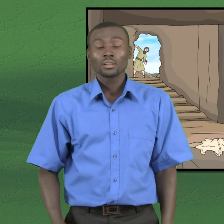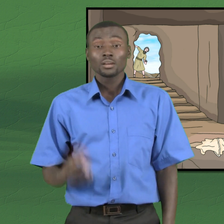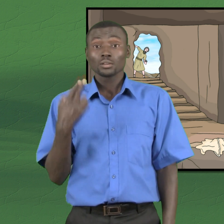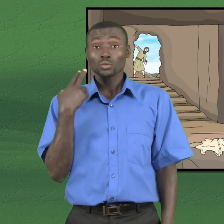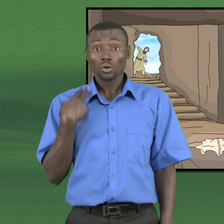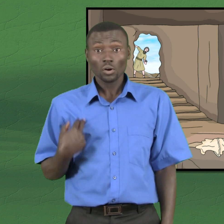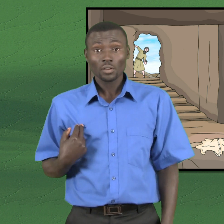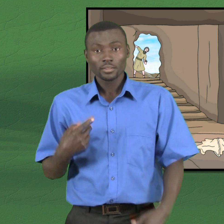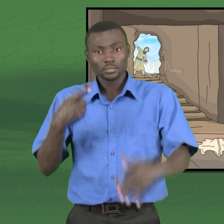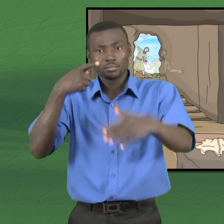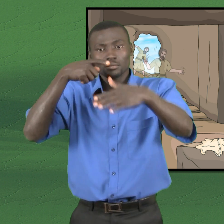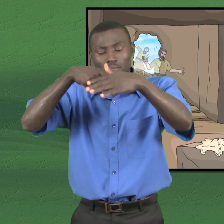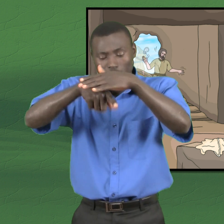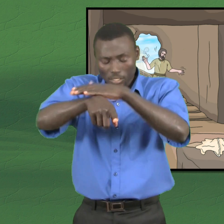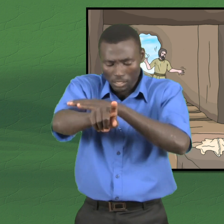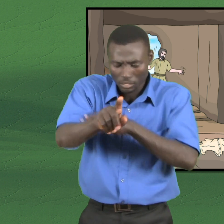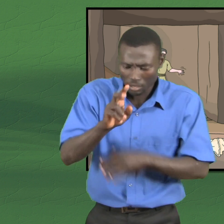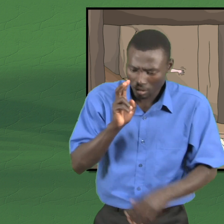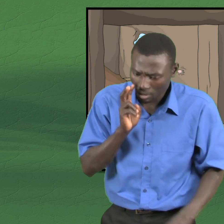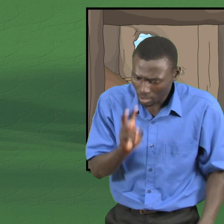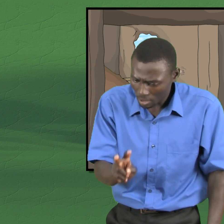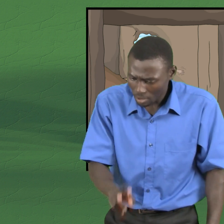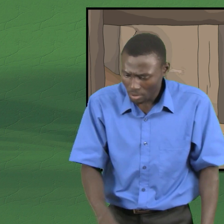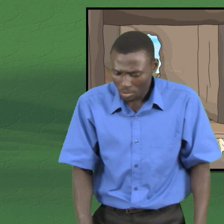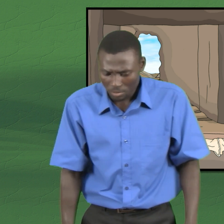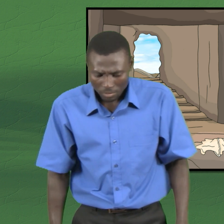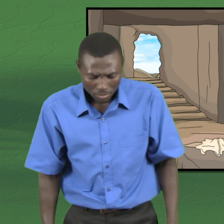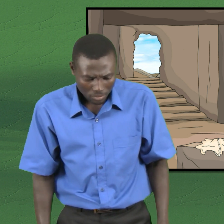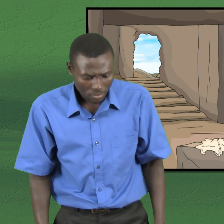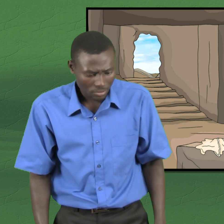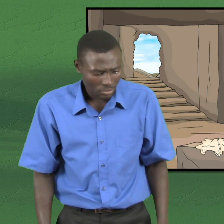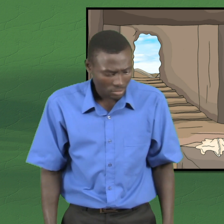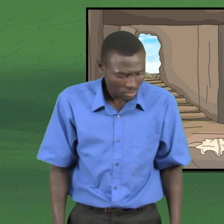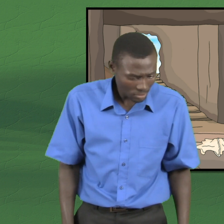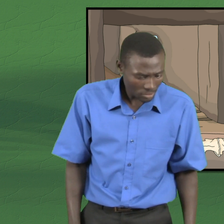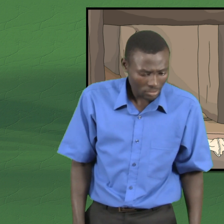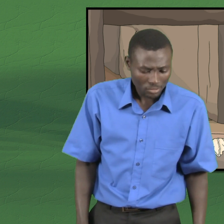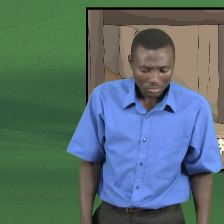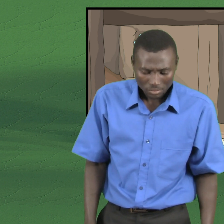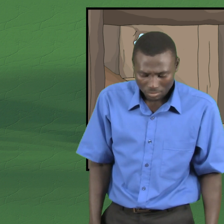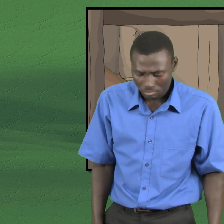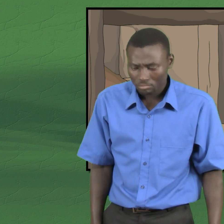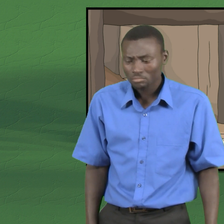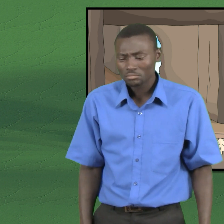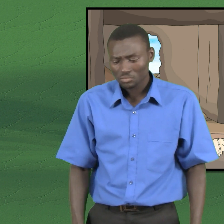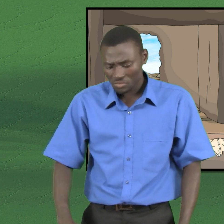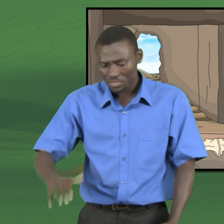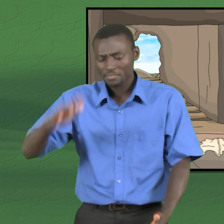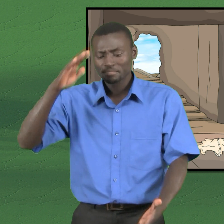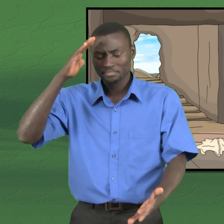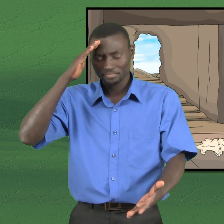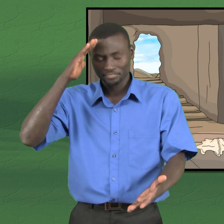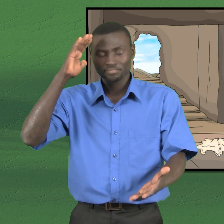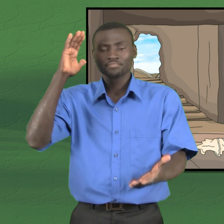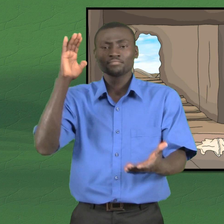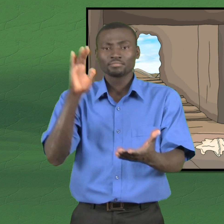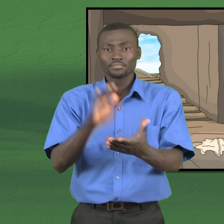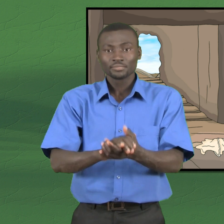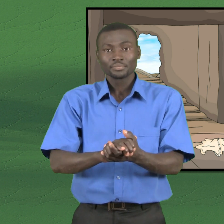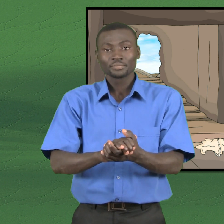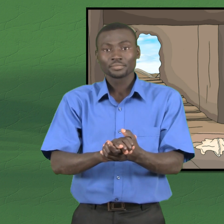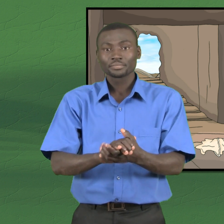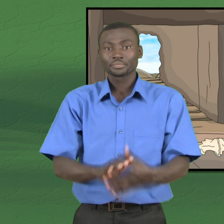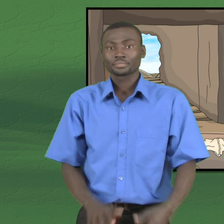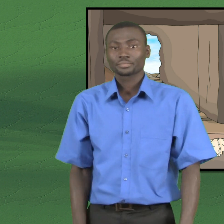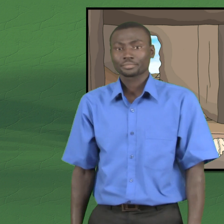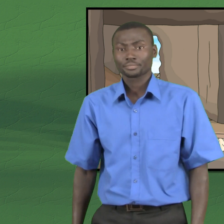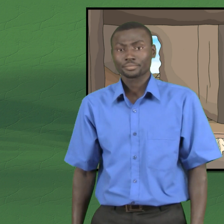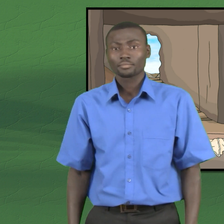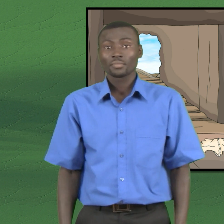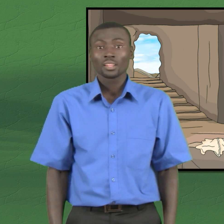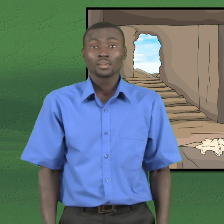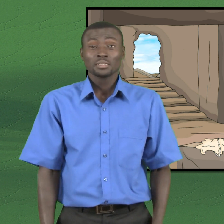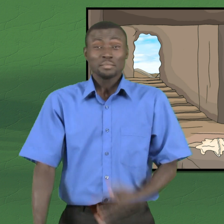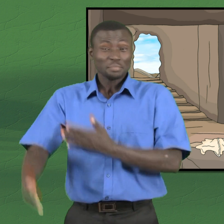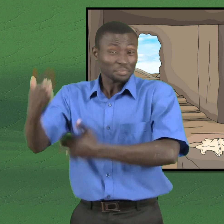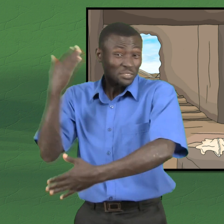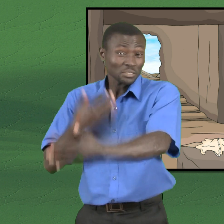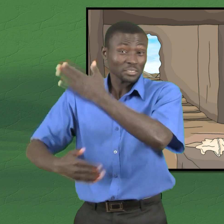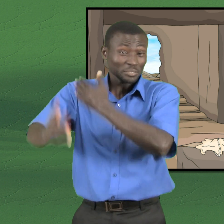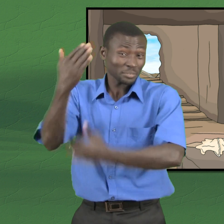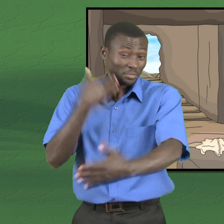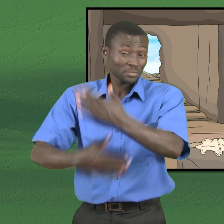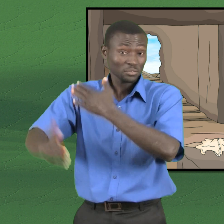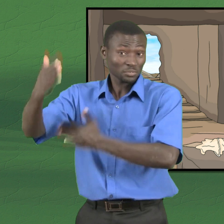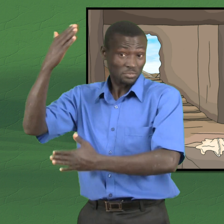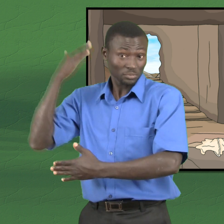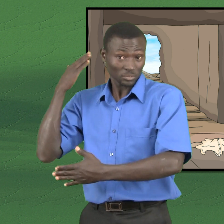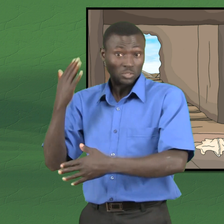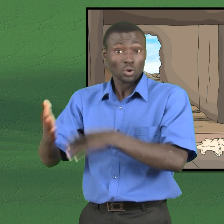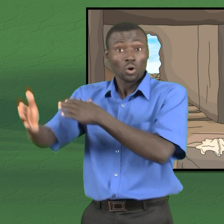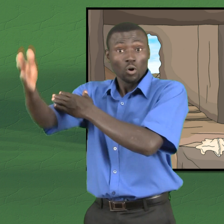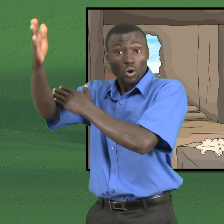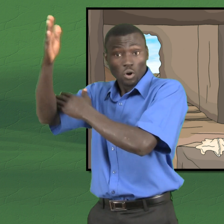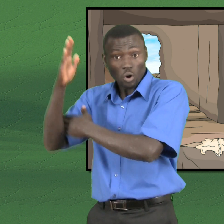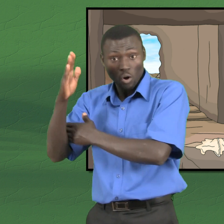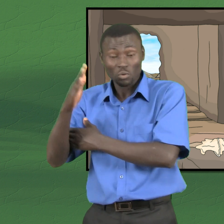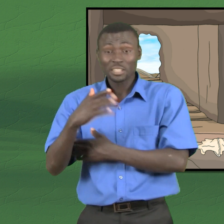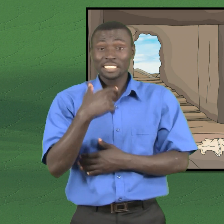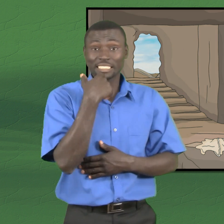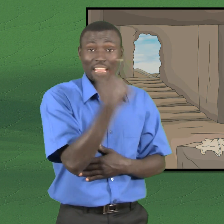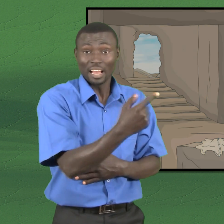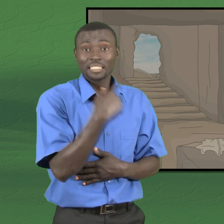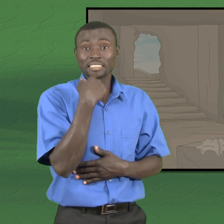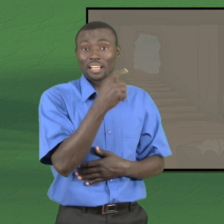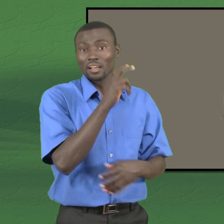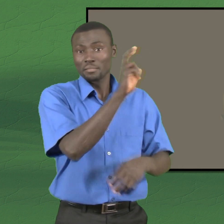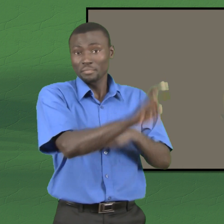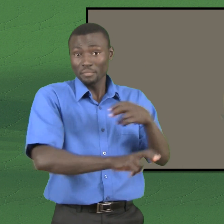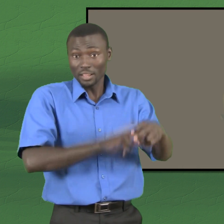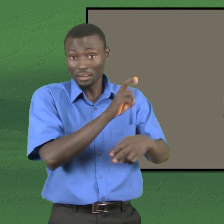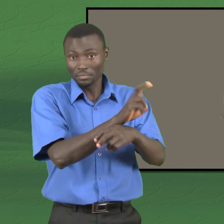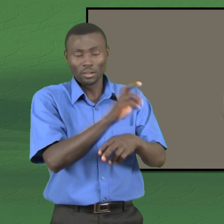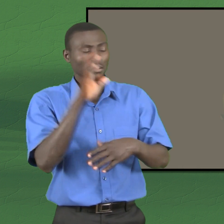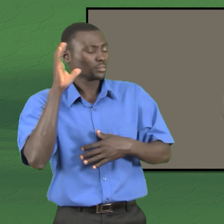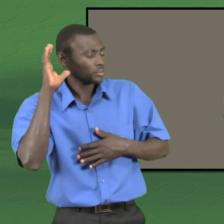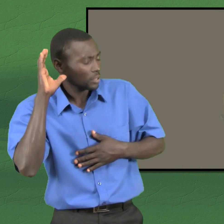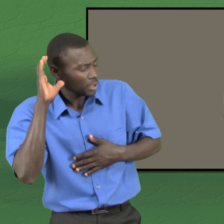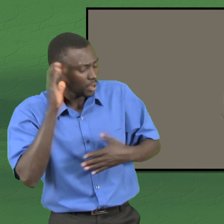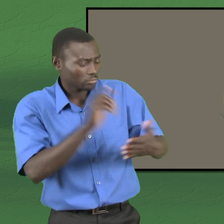Then the other disciple, who had reached the tomb first, also went in. And he saw and believed.